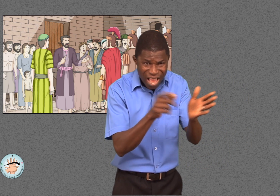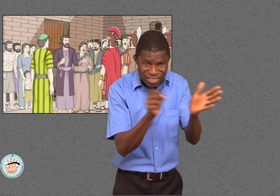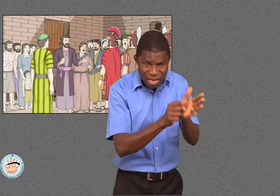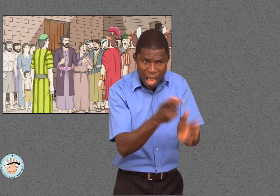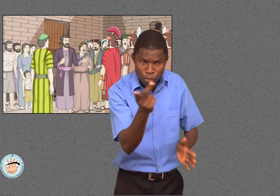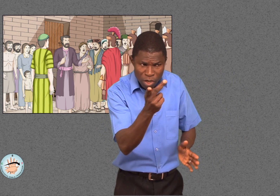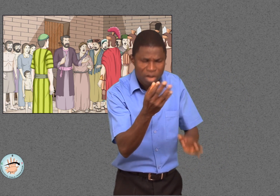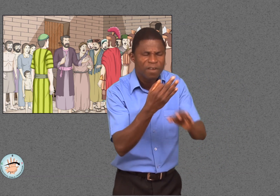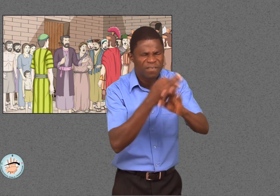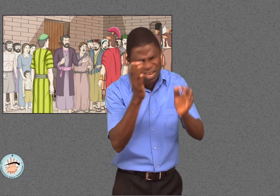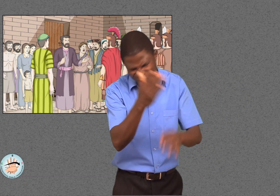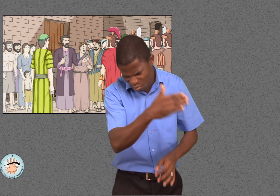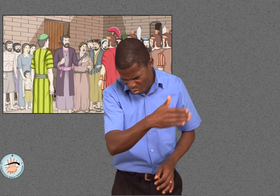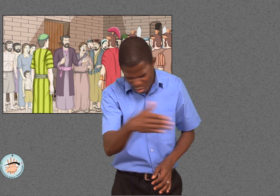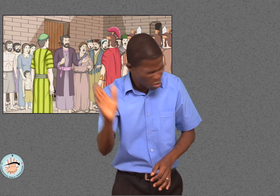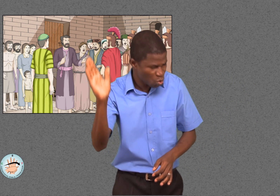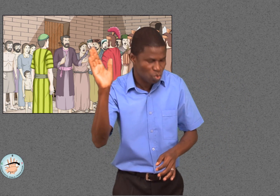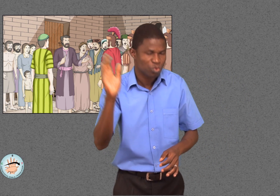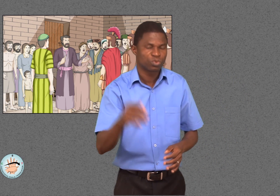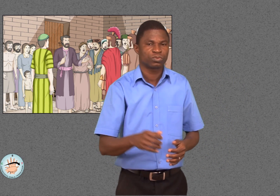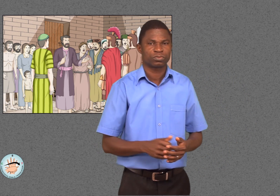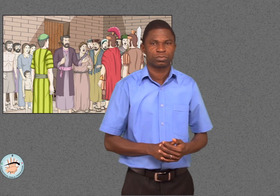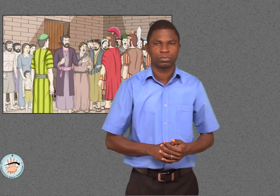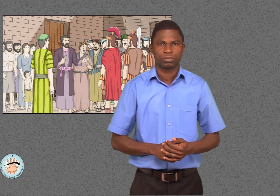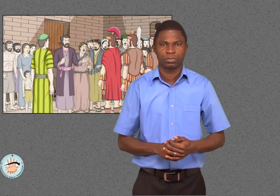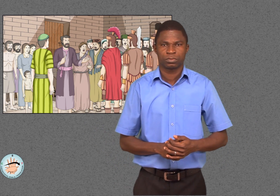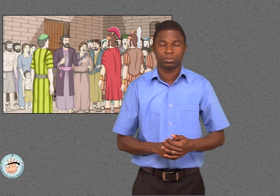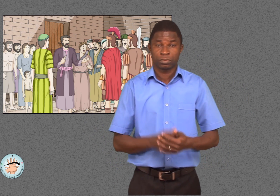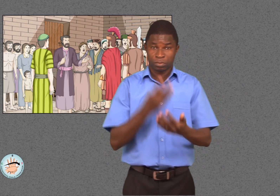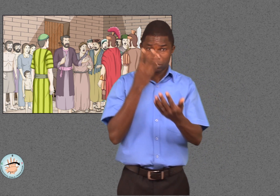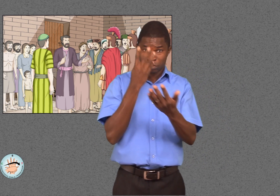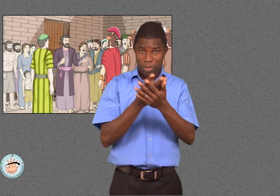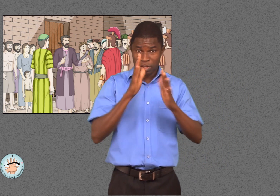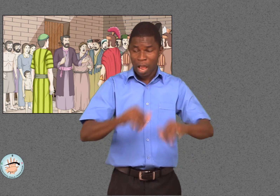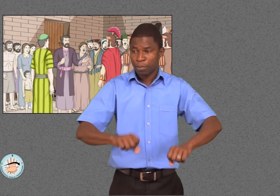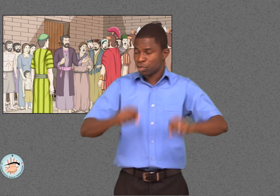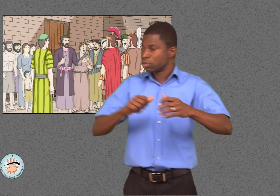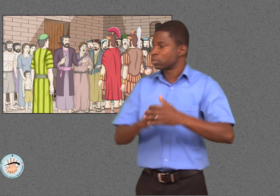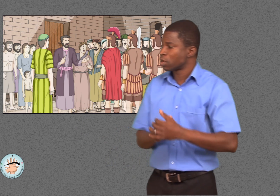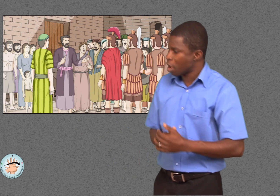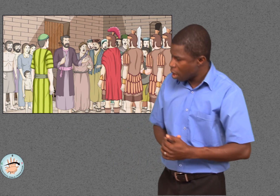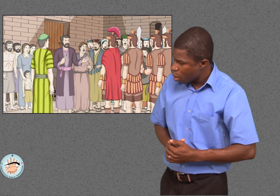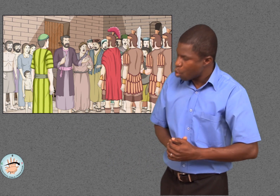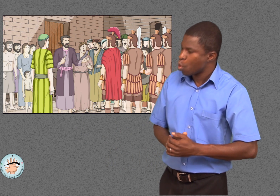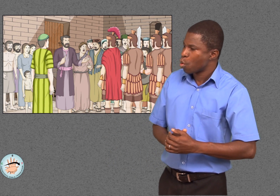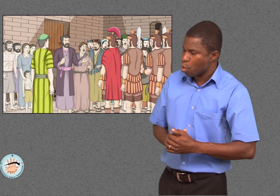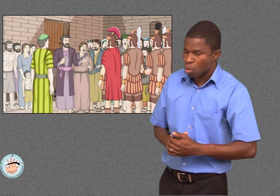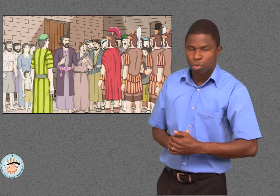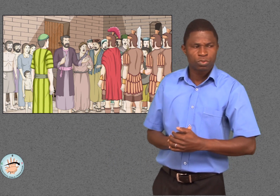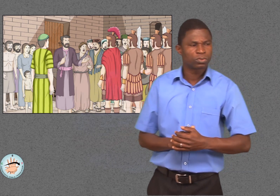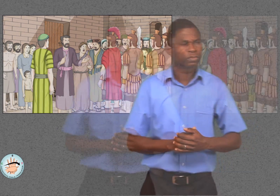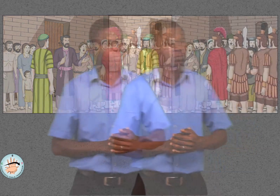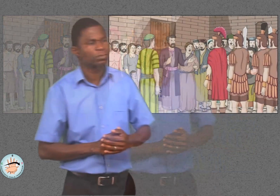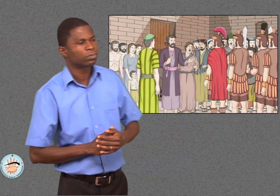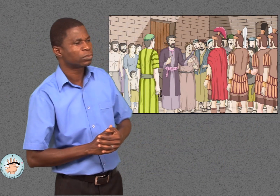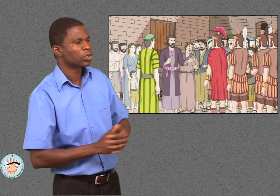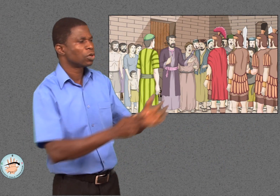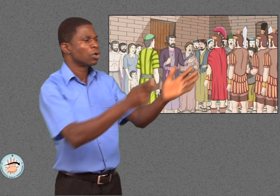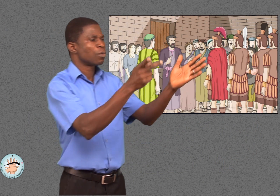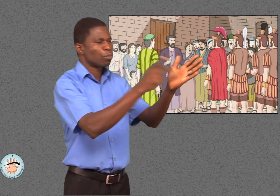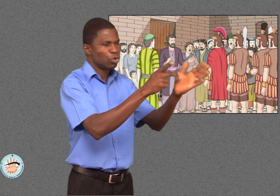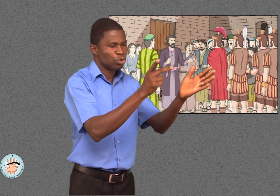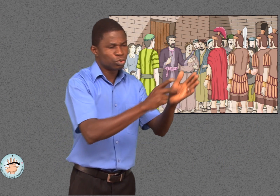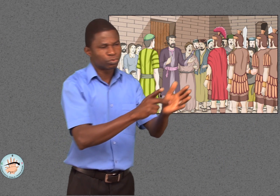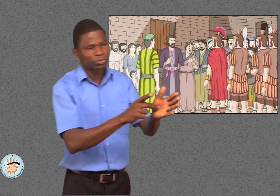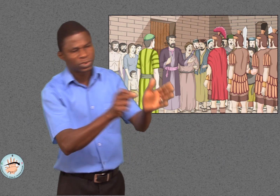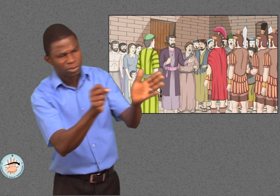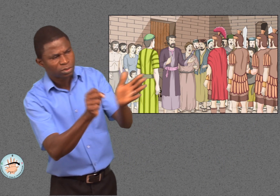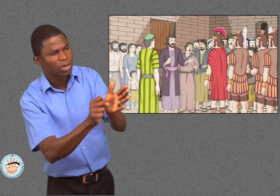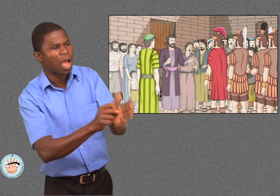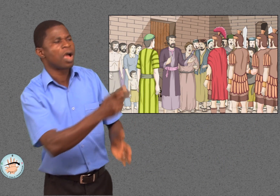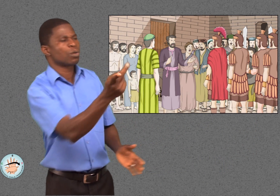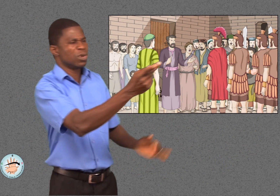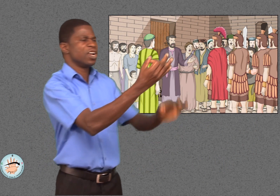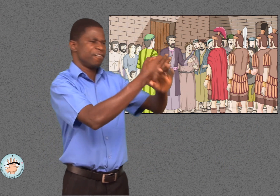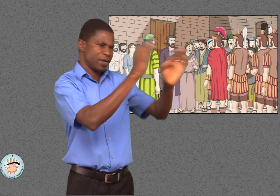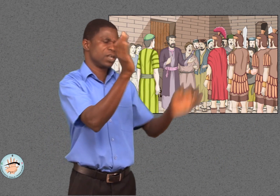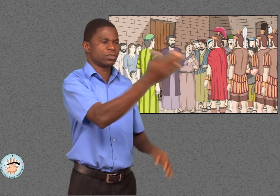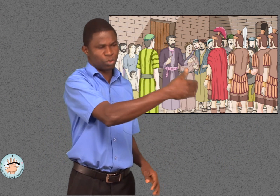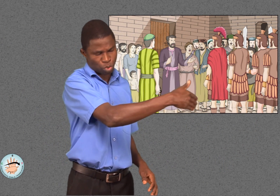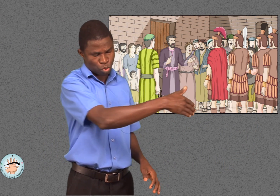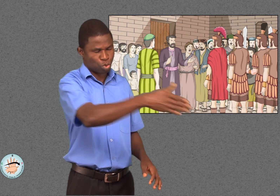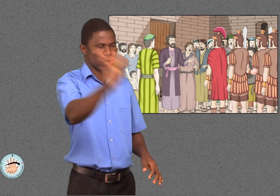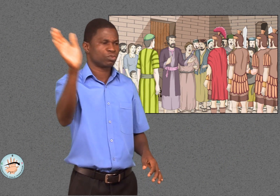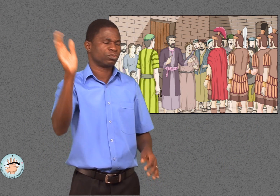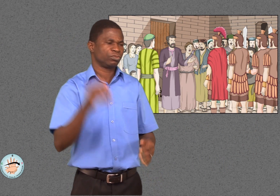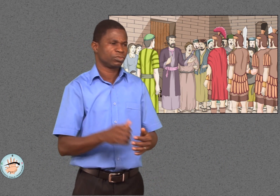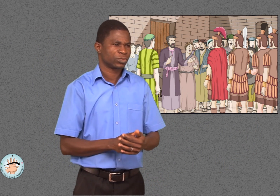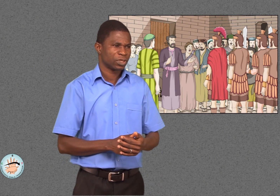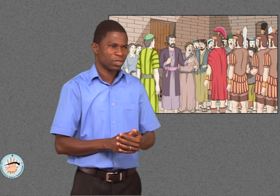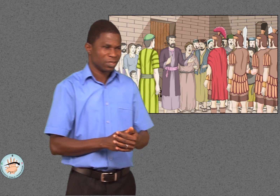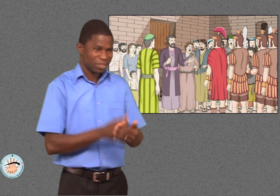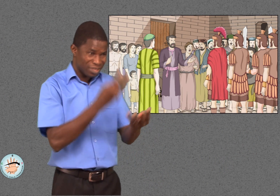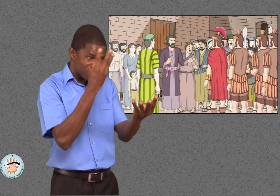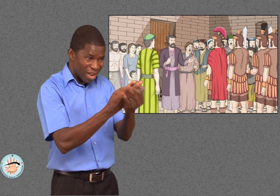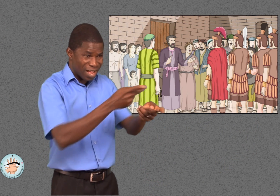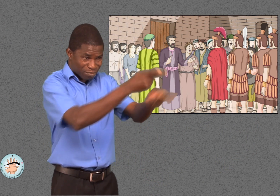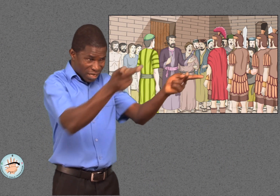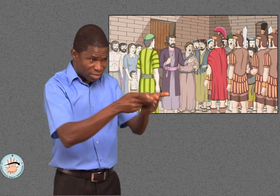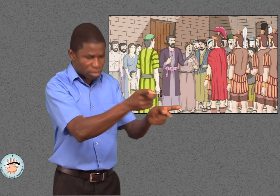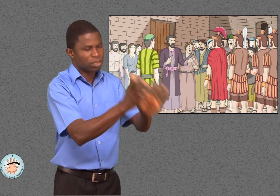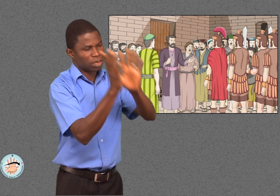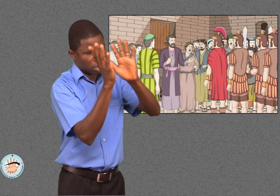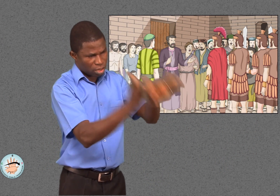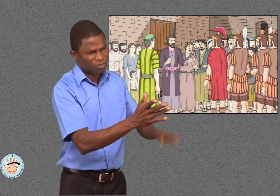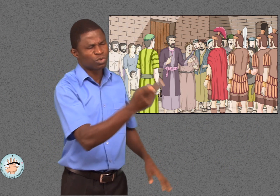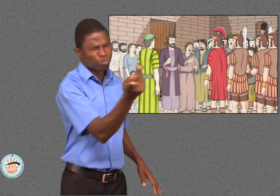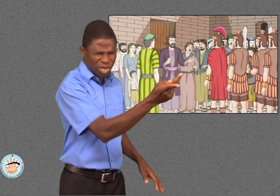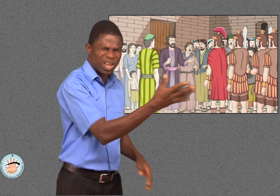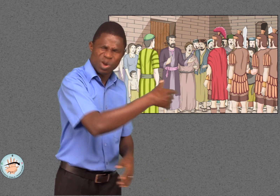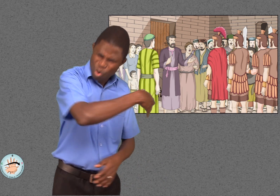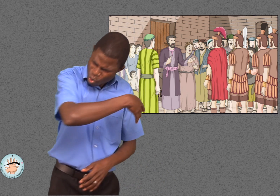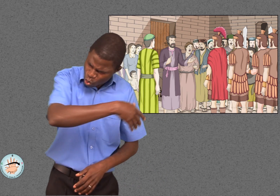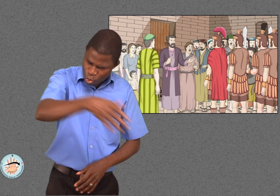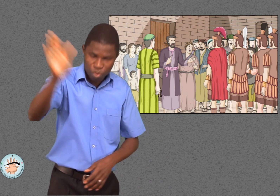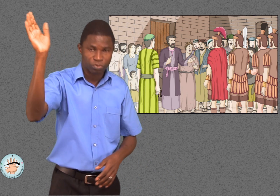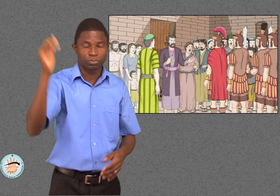Now you may go on your way in peace.”